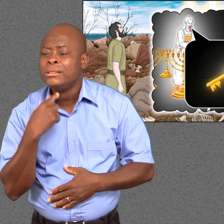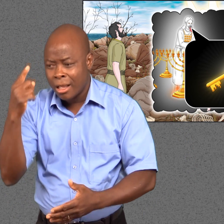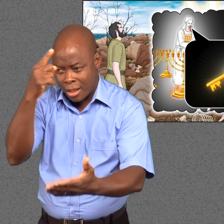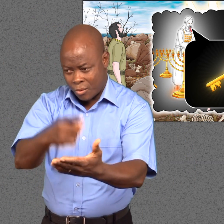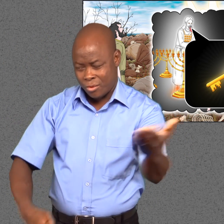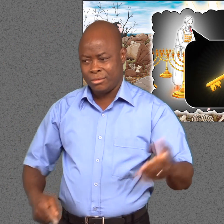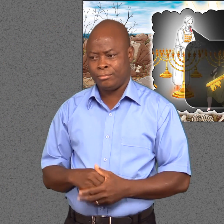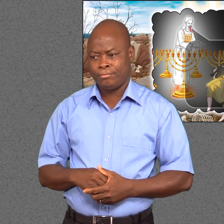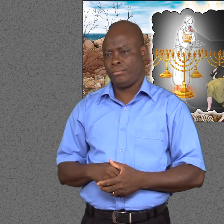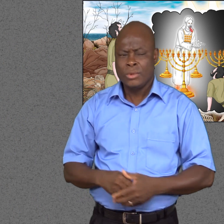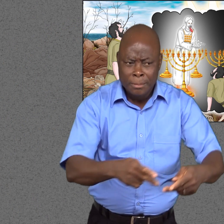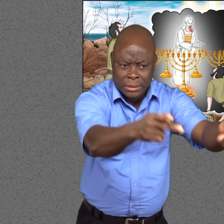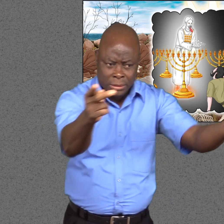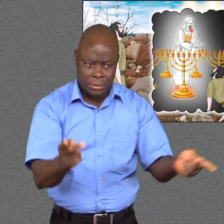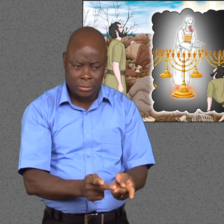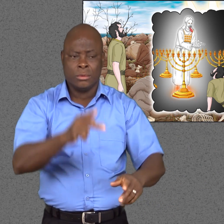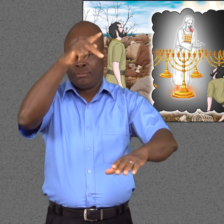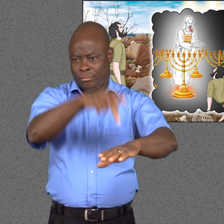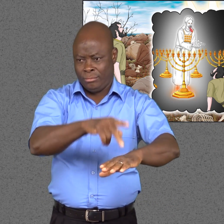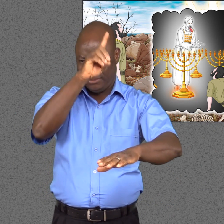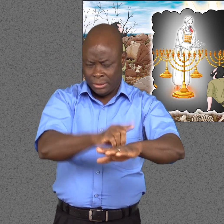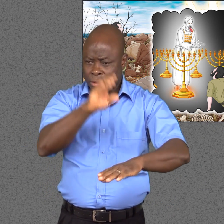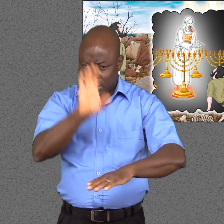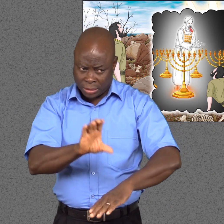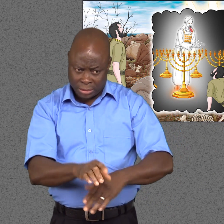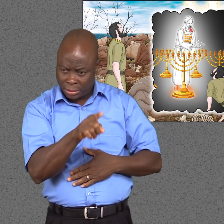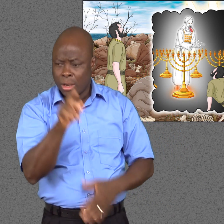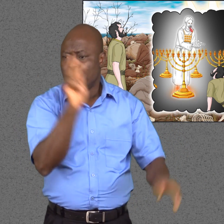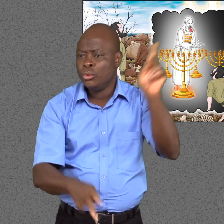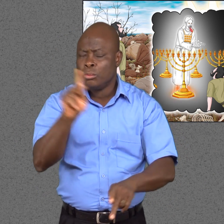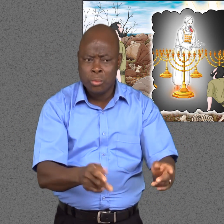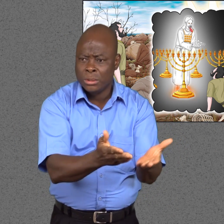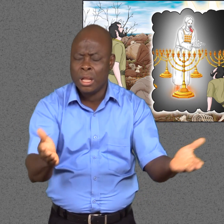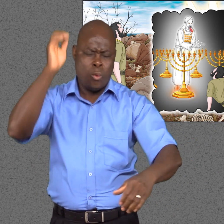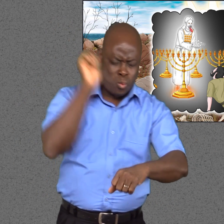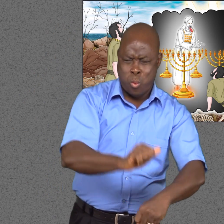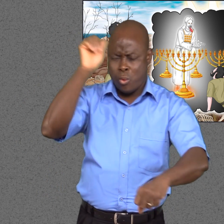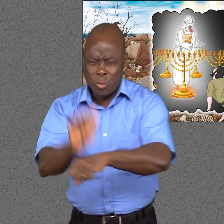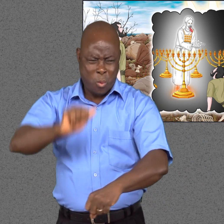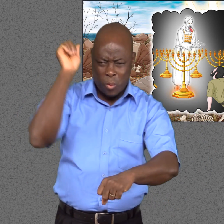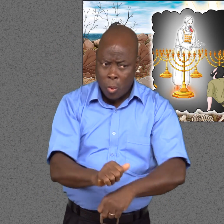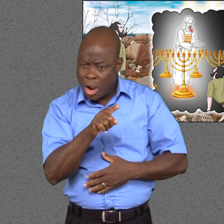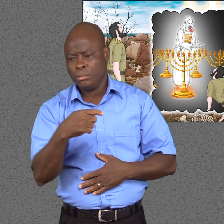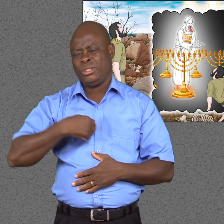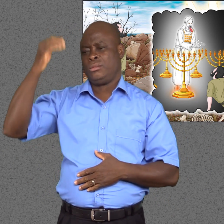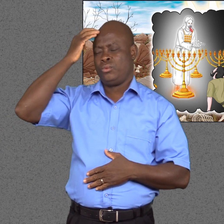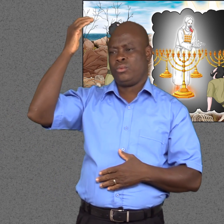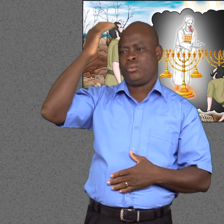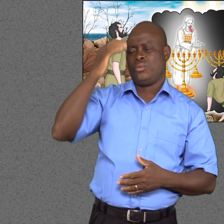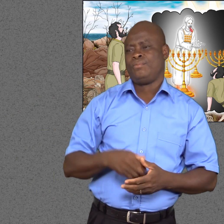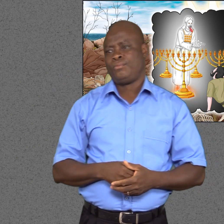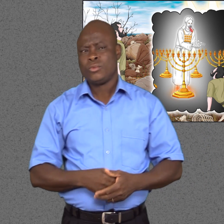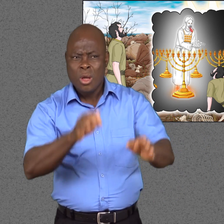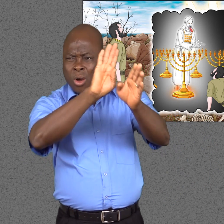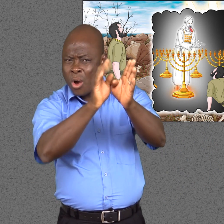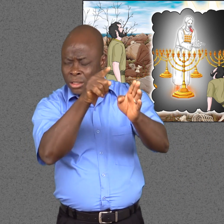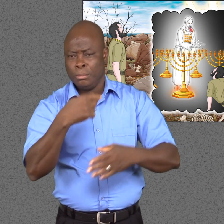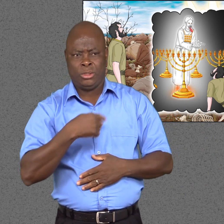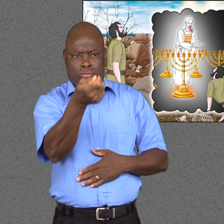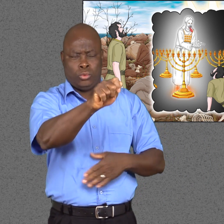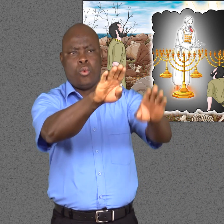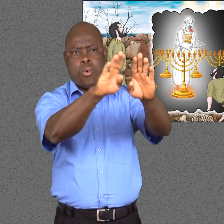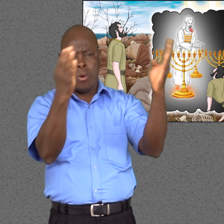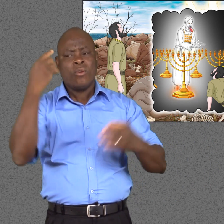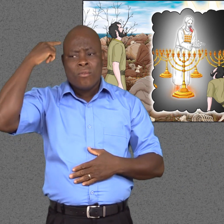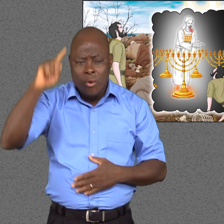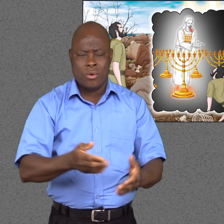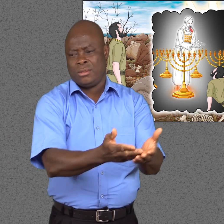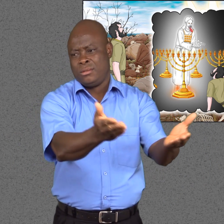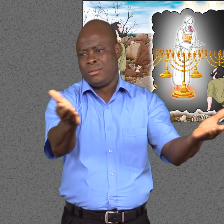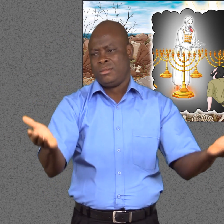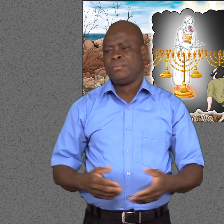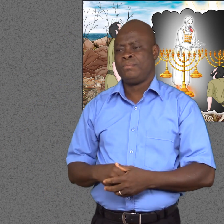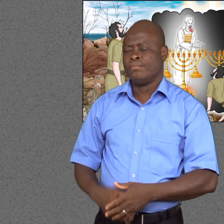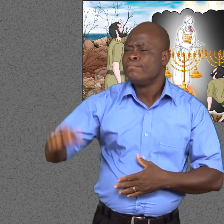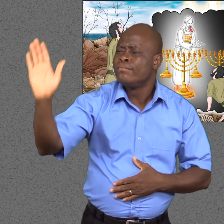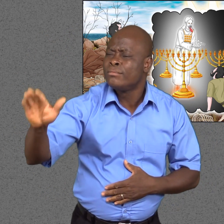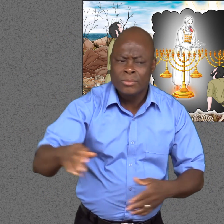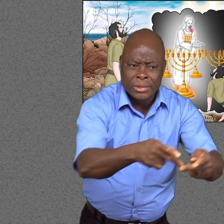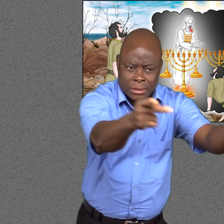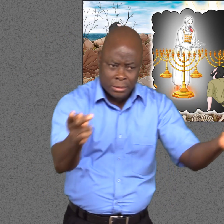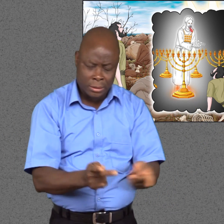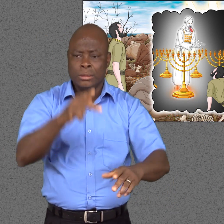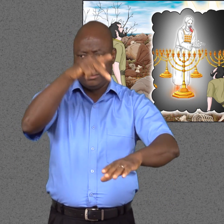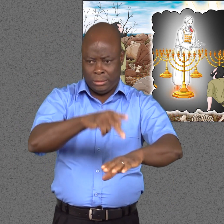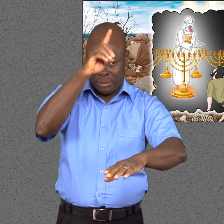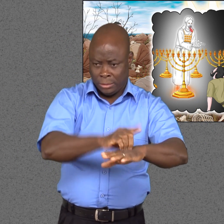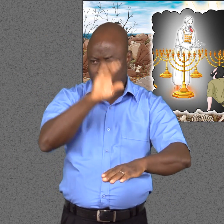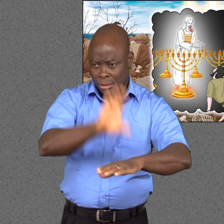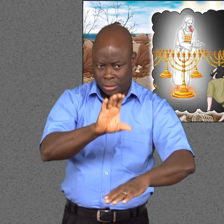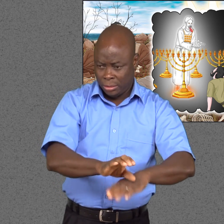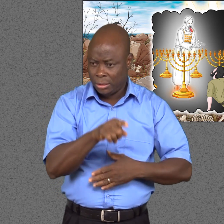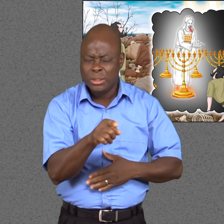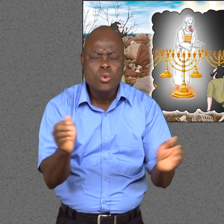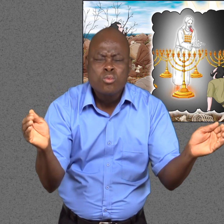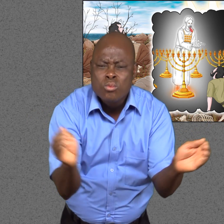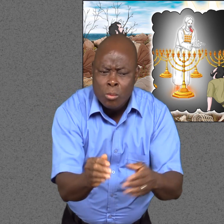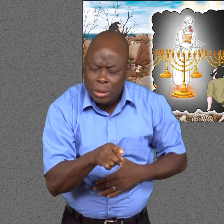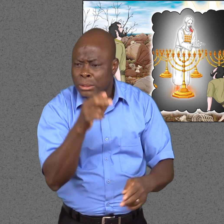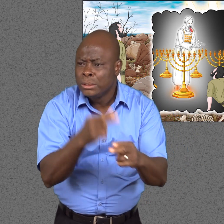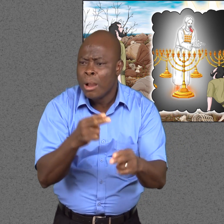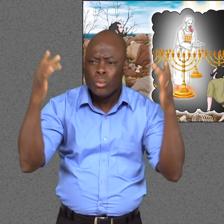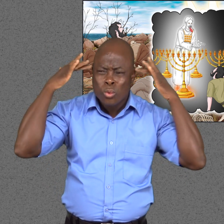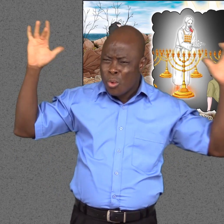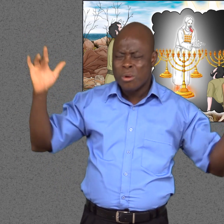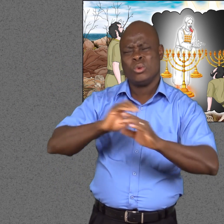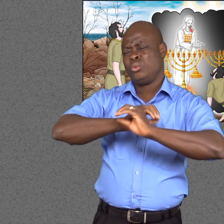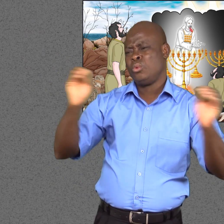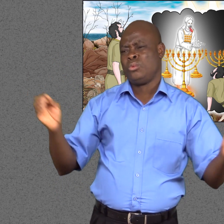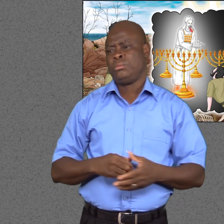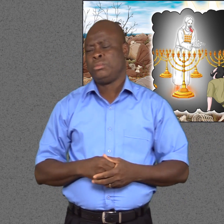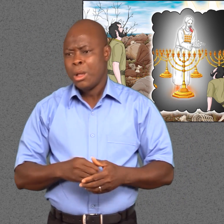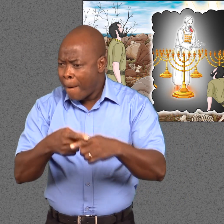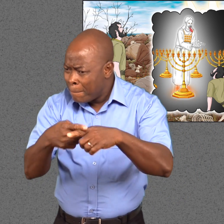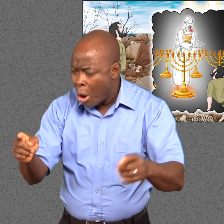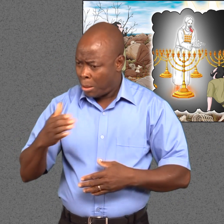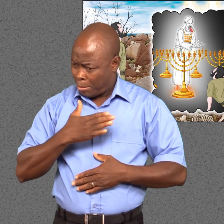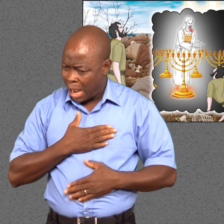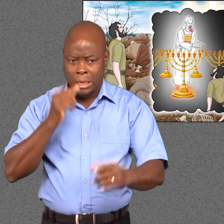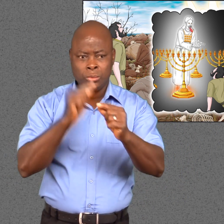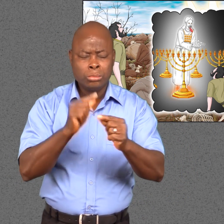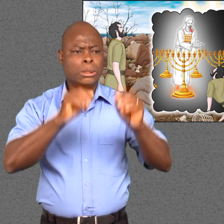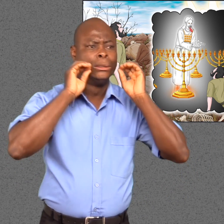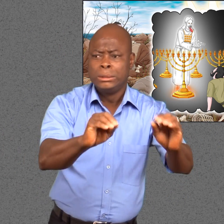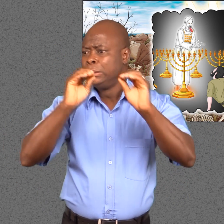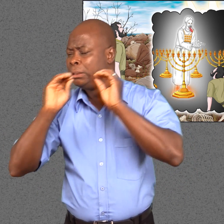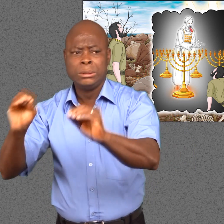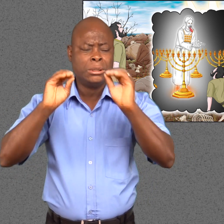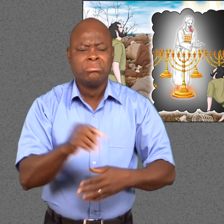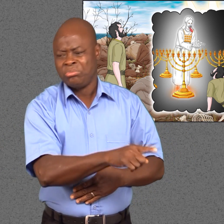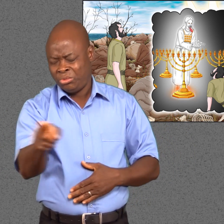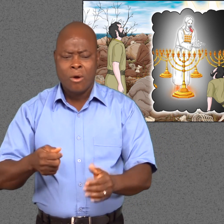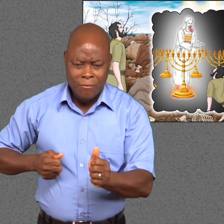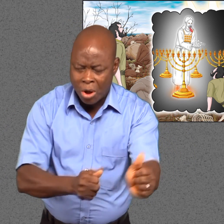See, I have placed before you an open door, which no one can shut.